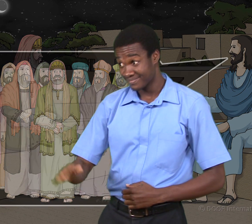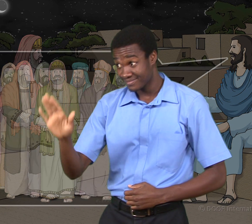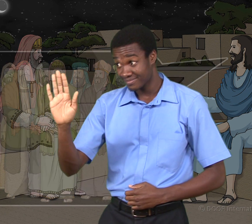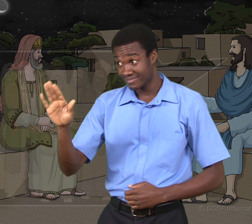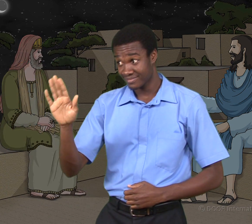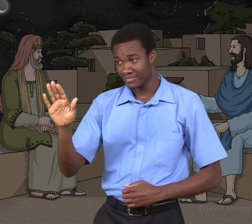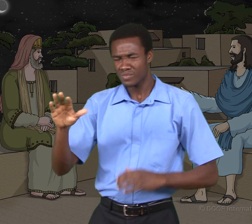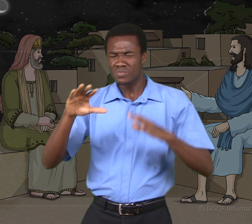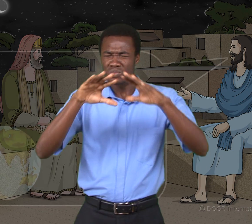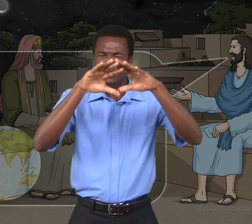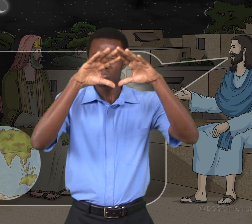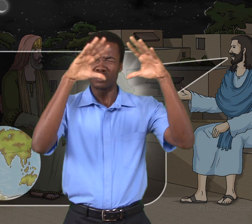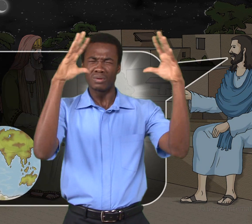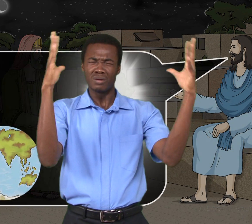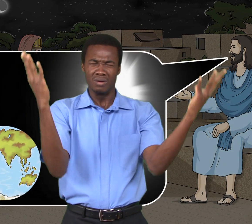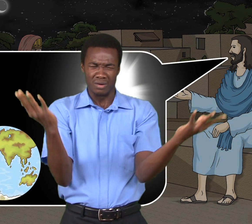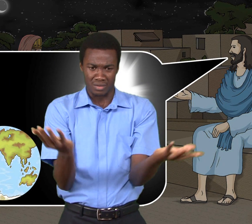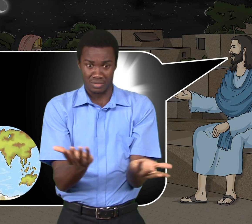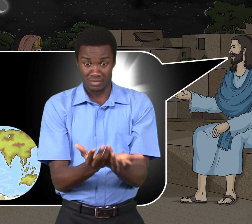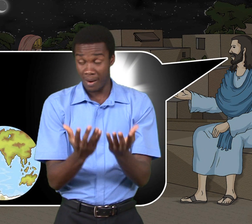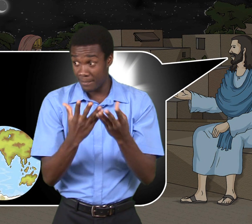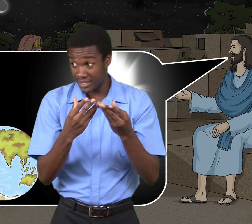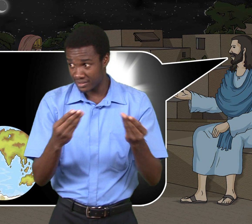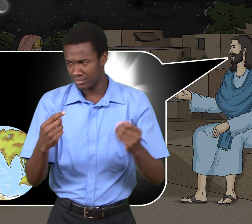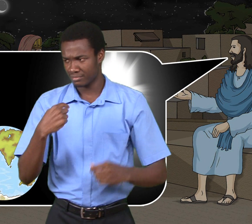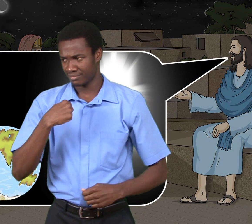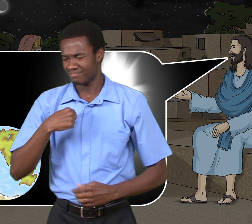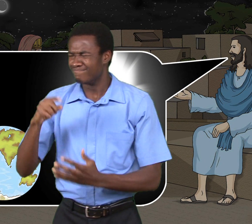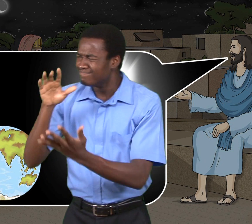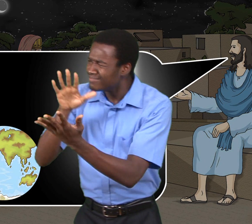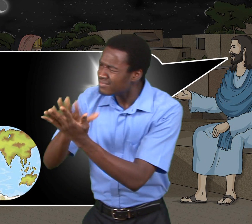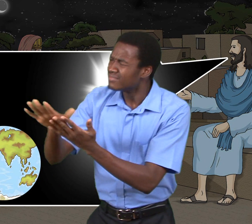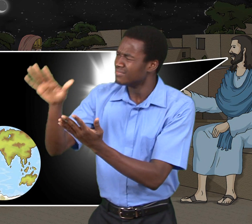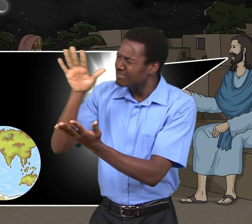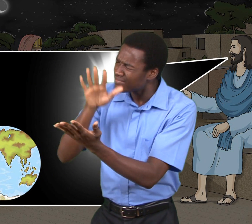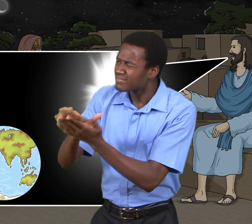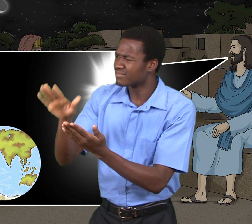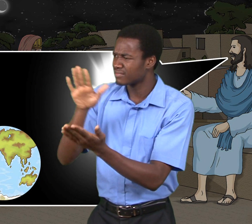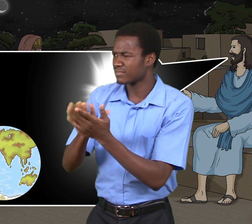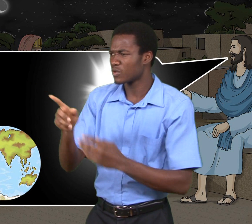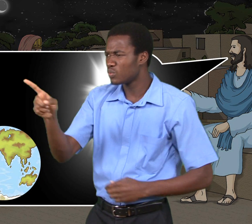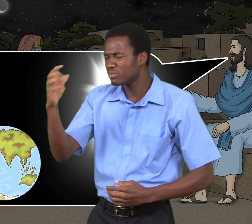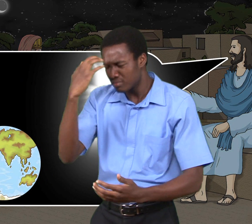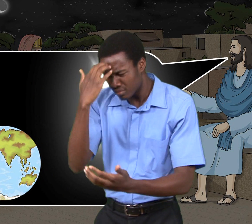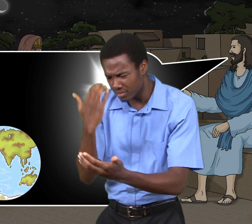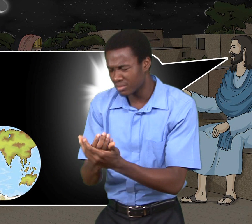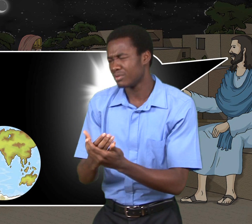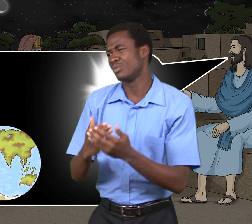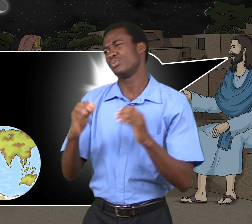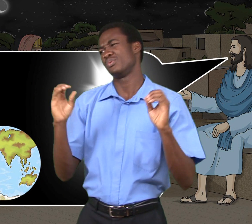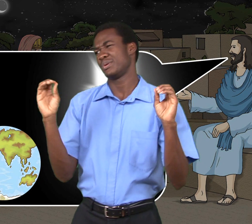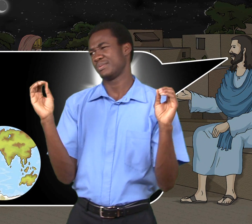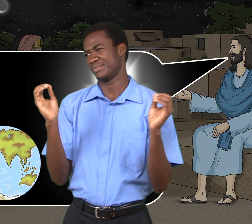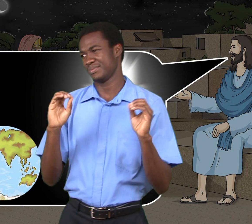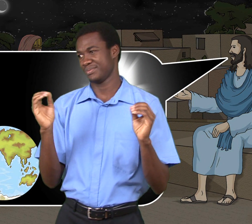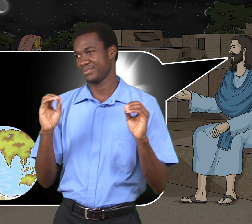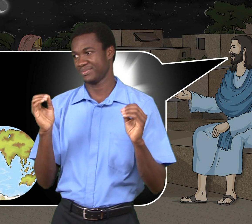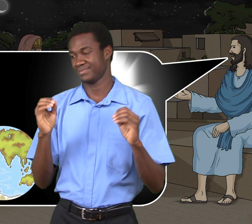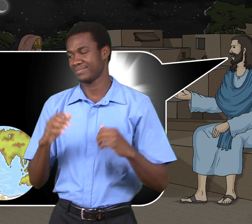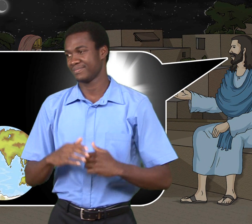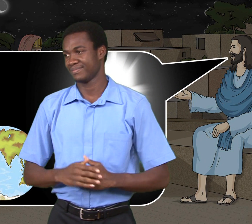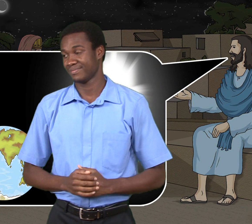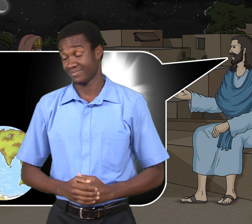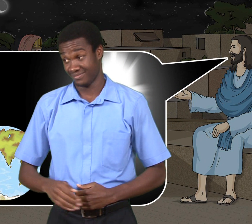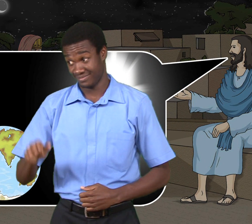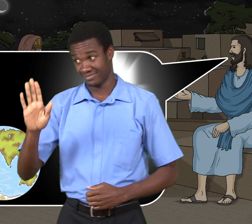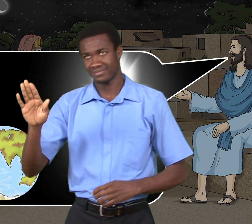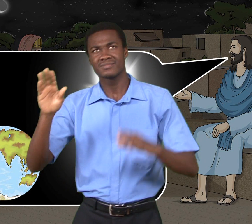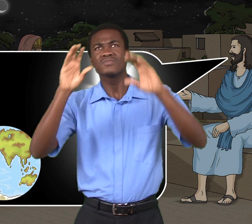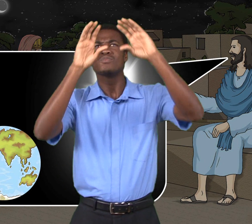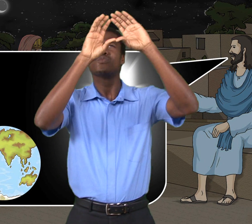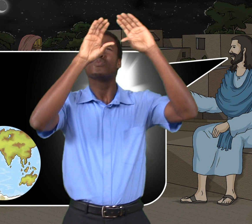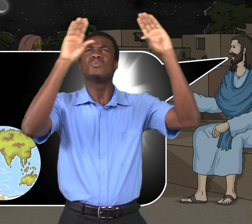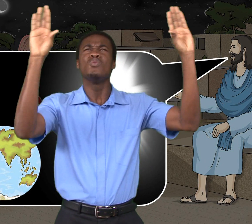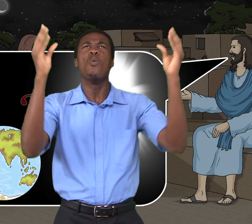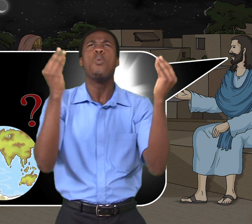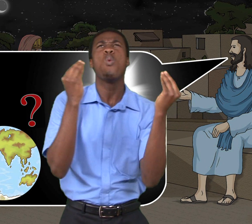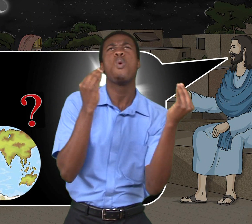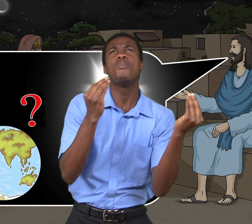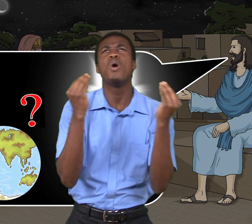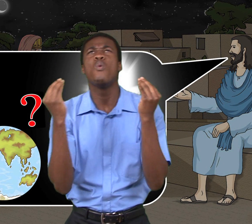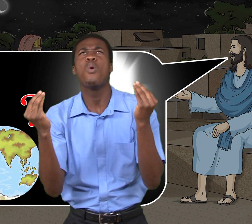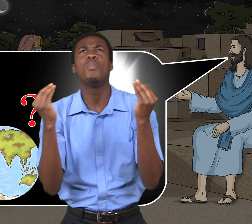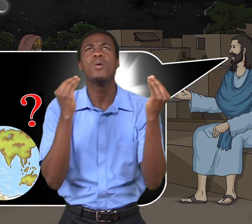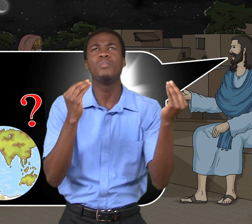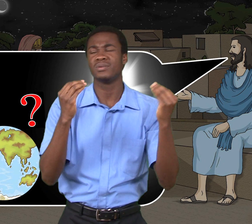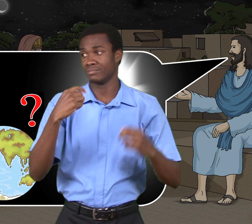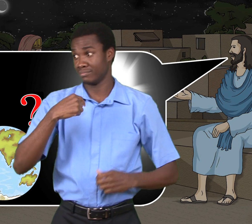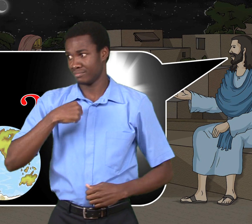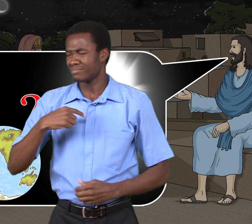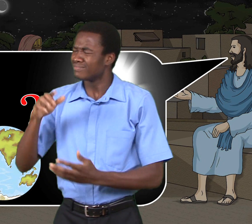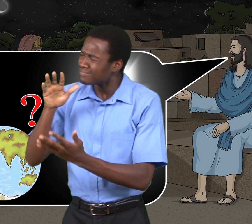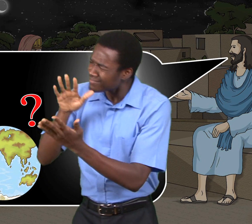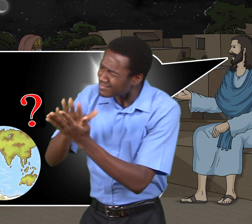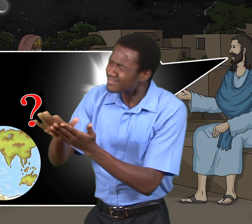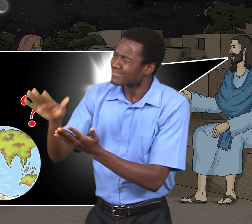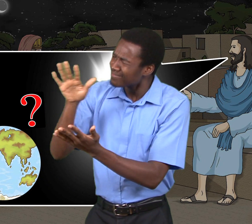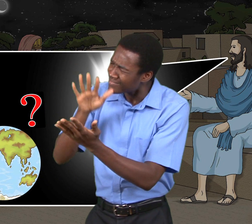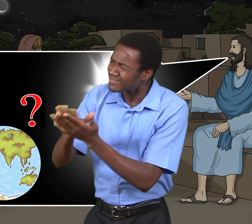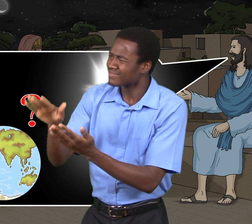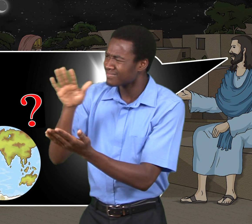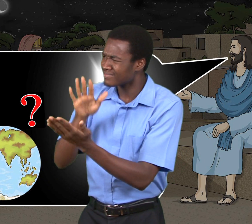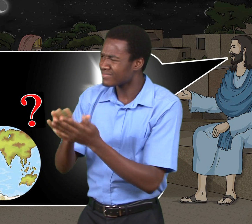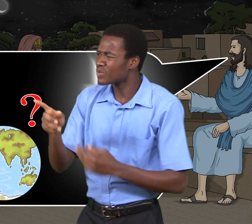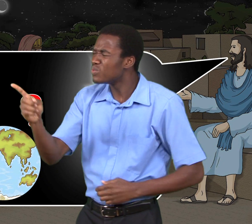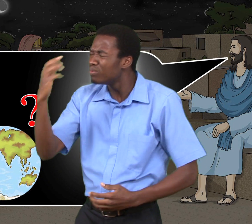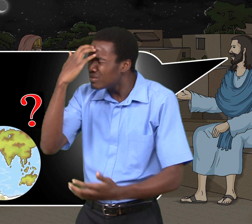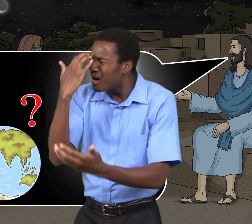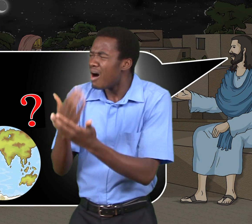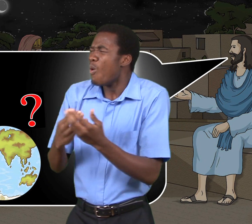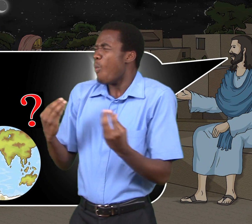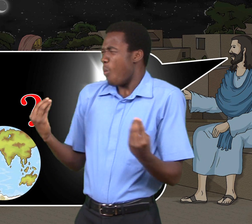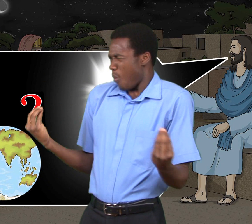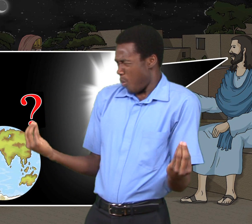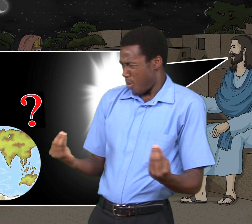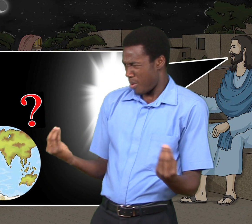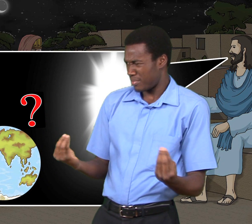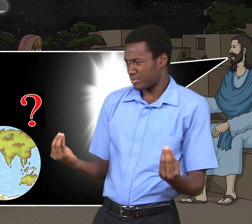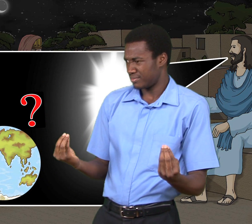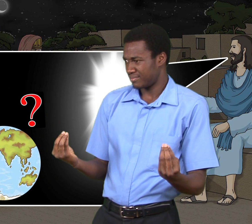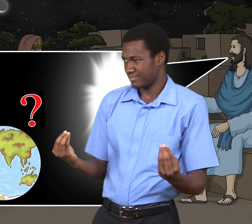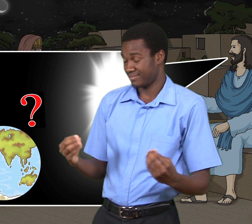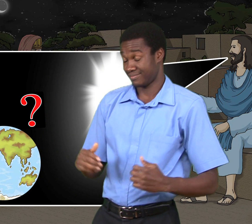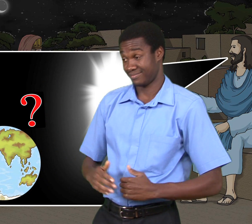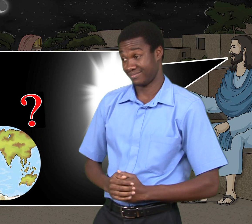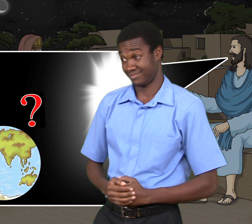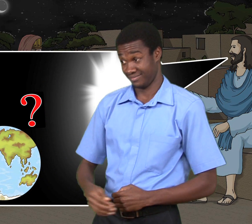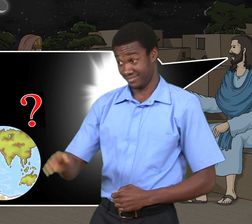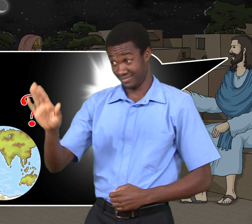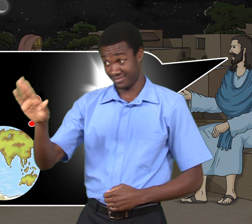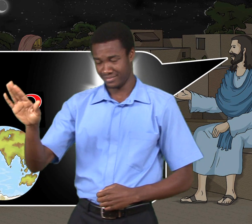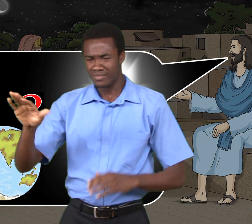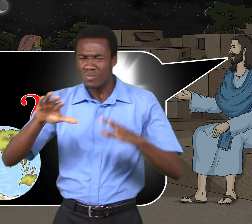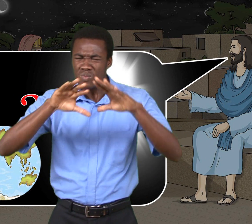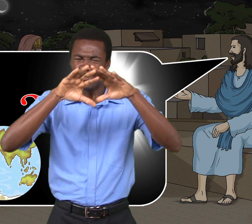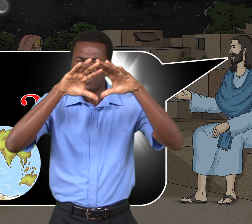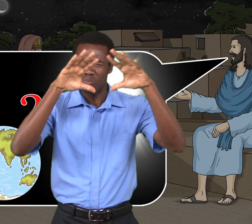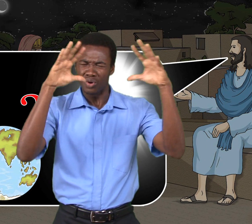If I have told you about earthly things and you do not believe, how will you believe if I tell you about heavenly things?